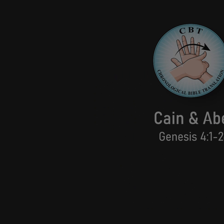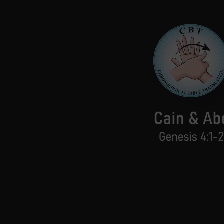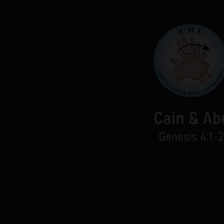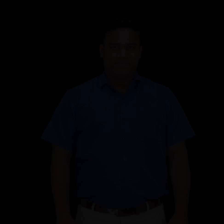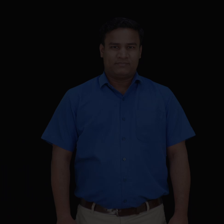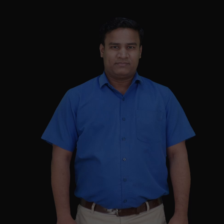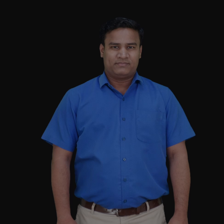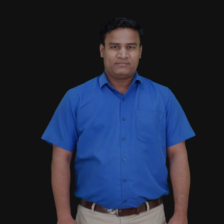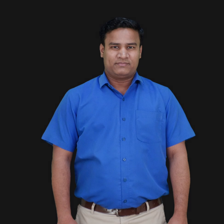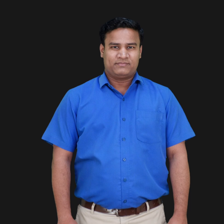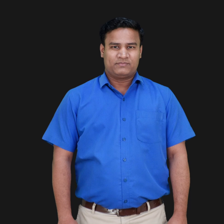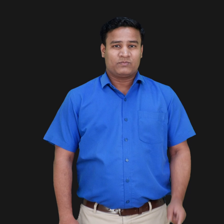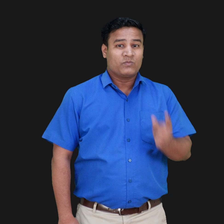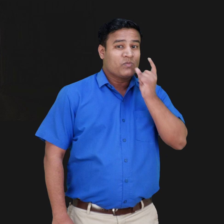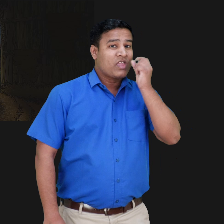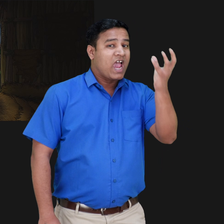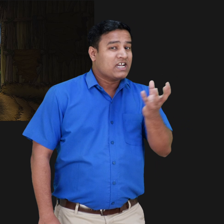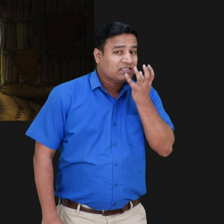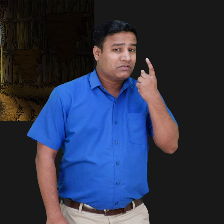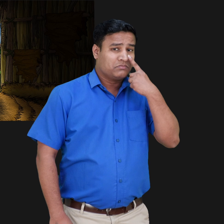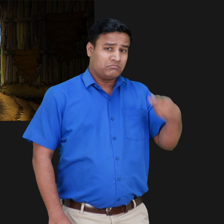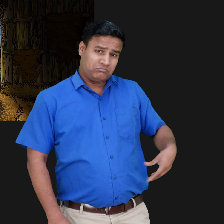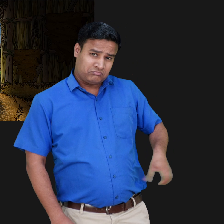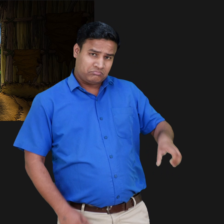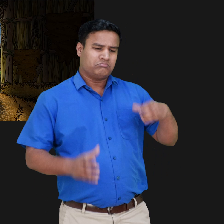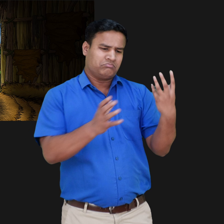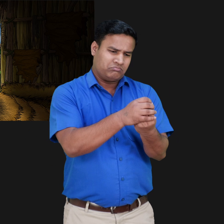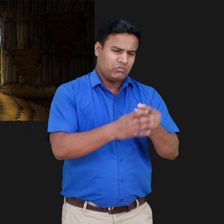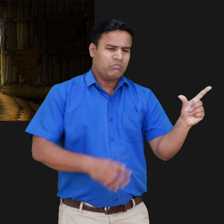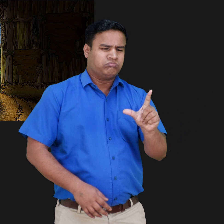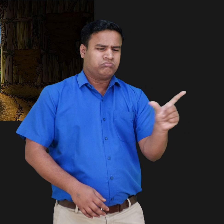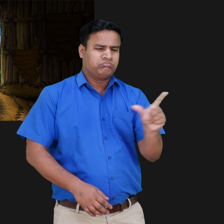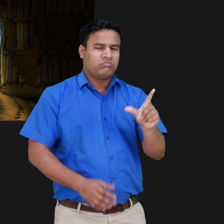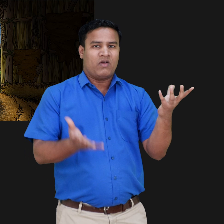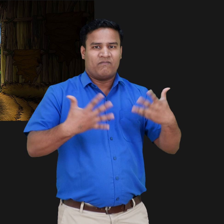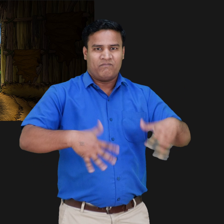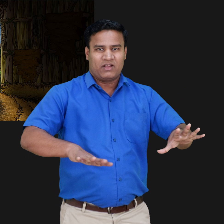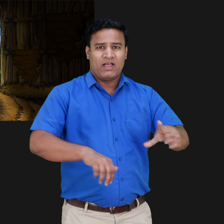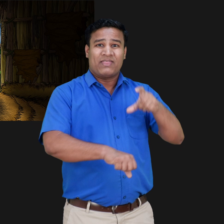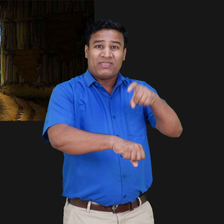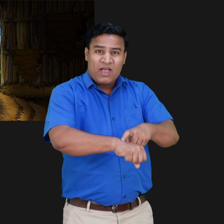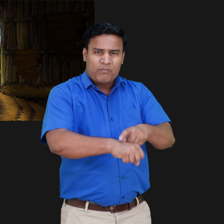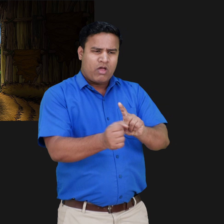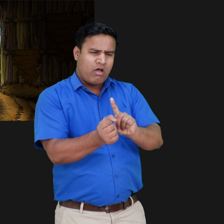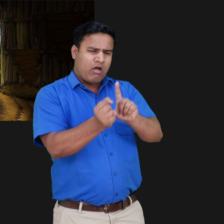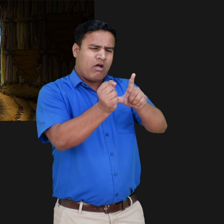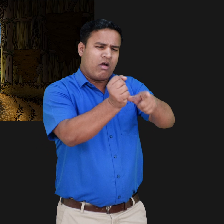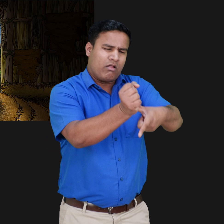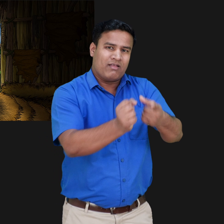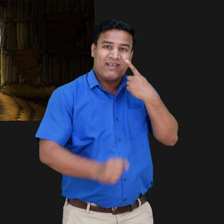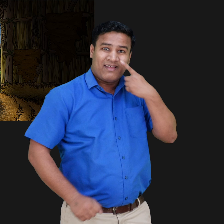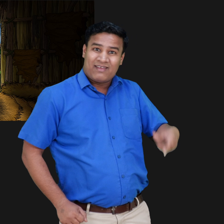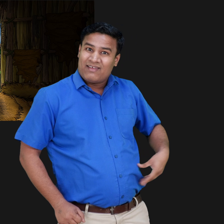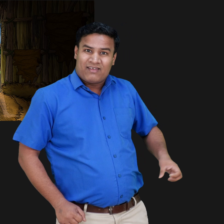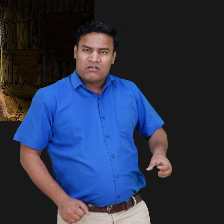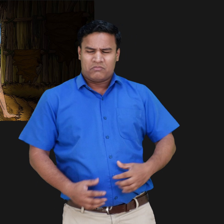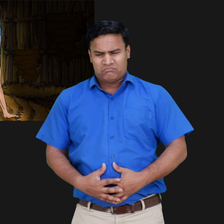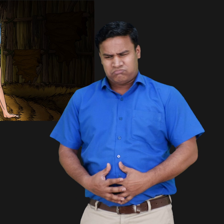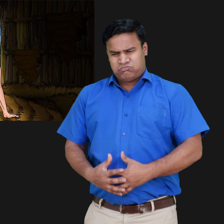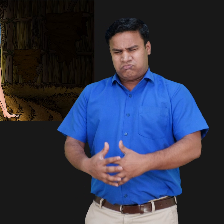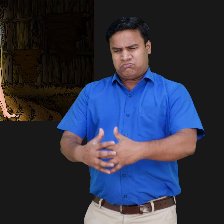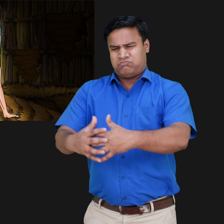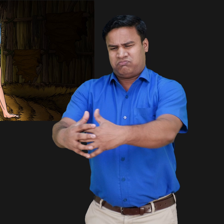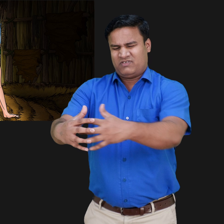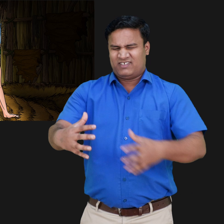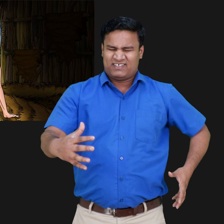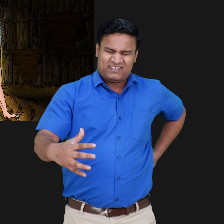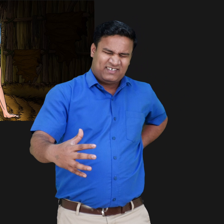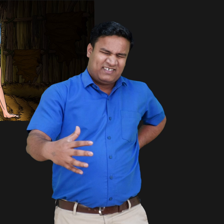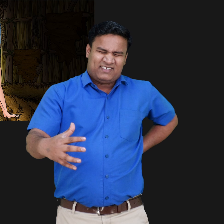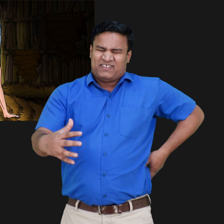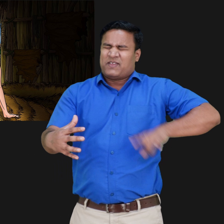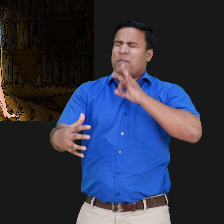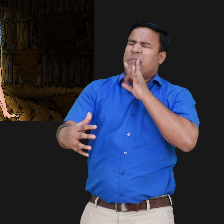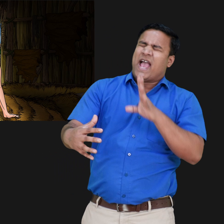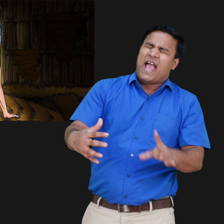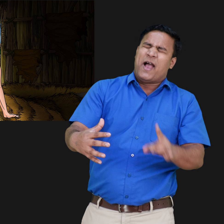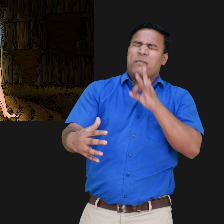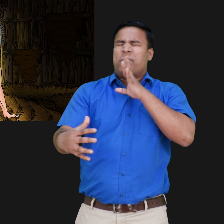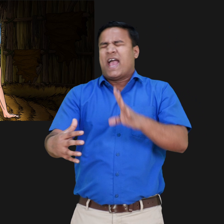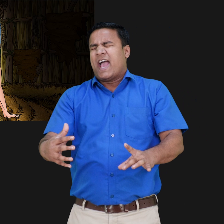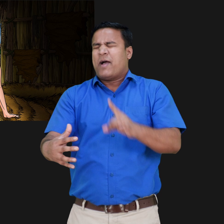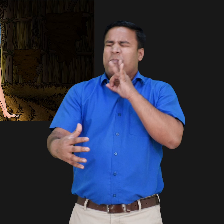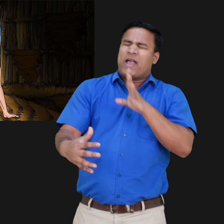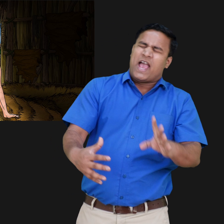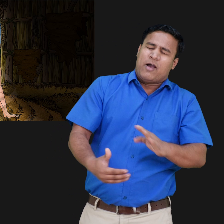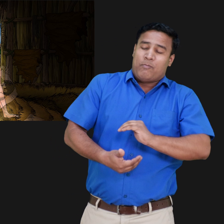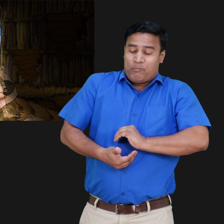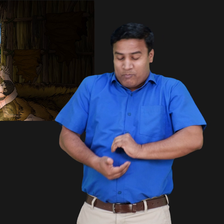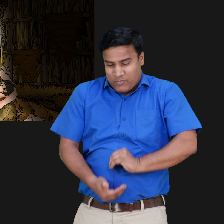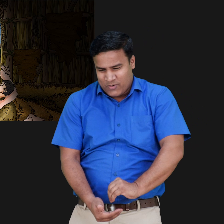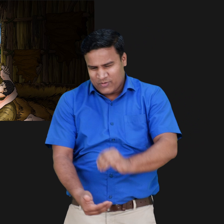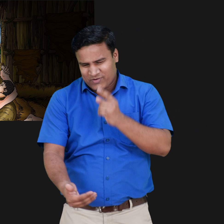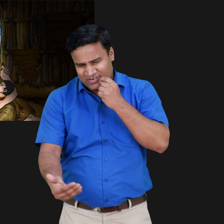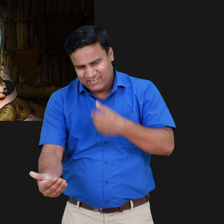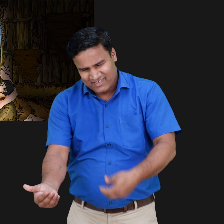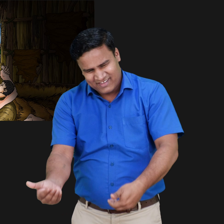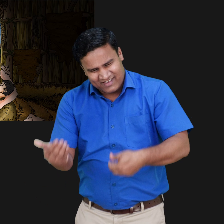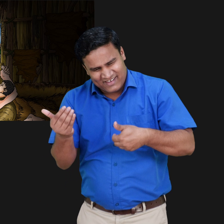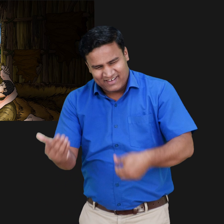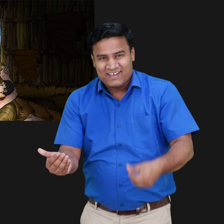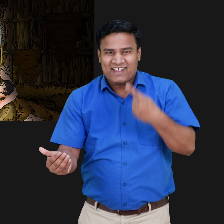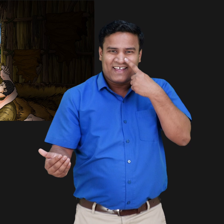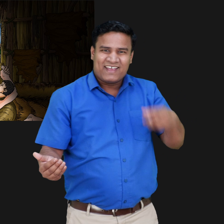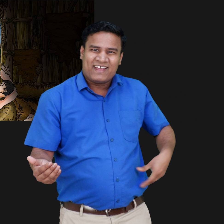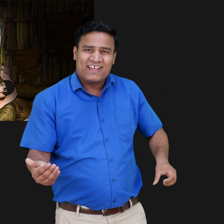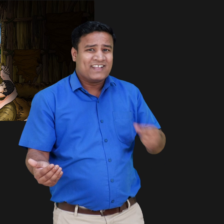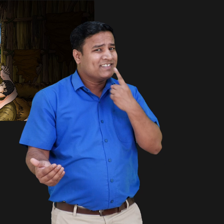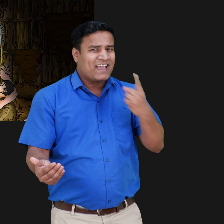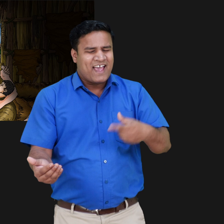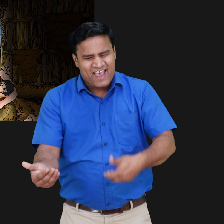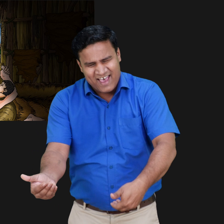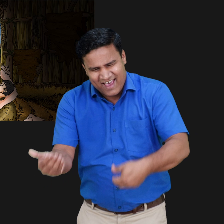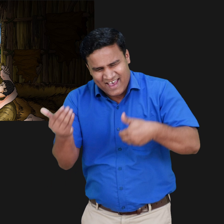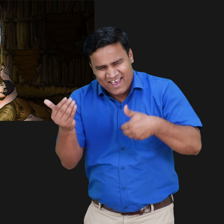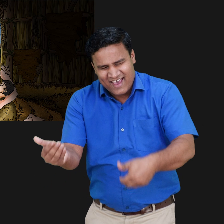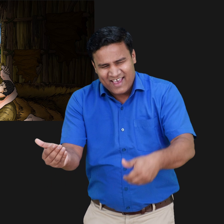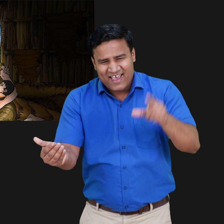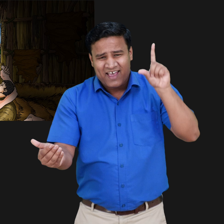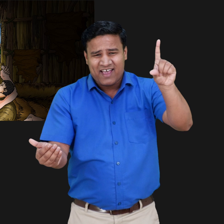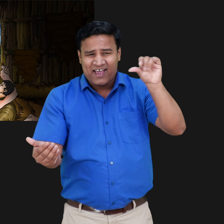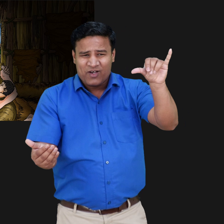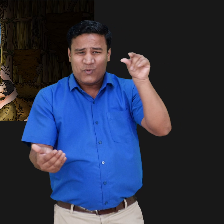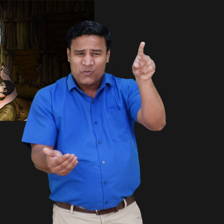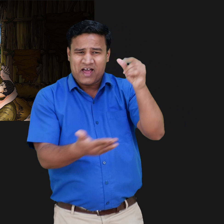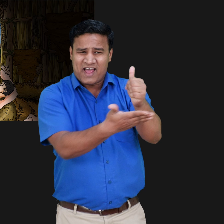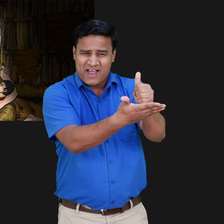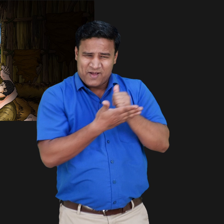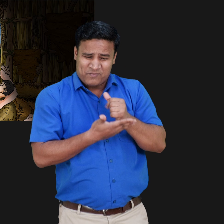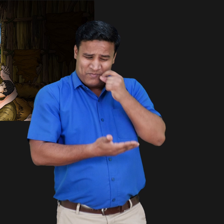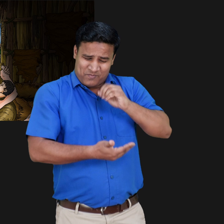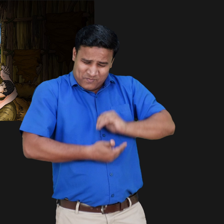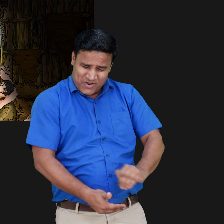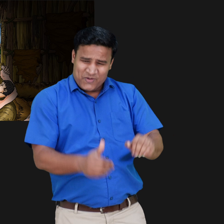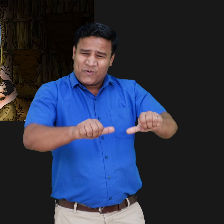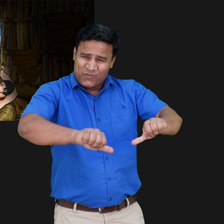And Adam had relations with his wife Eve, and she conceived and gave birth to Cain.